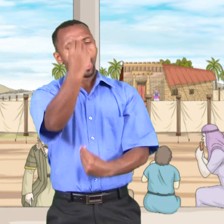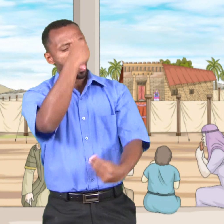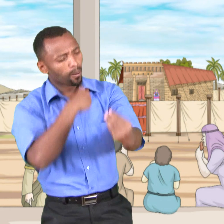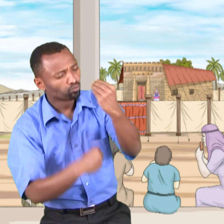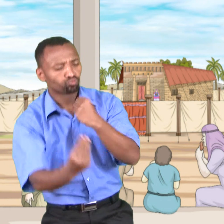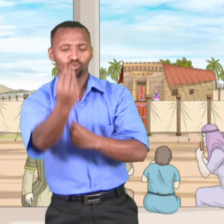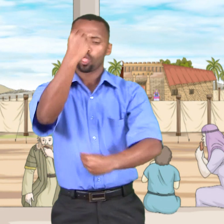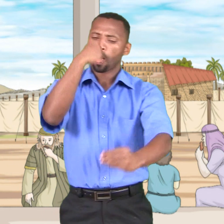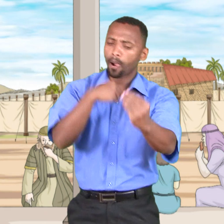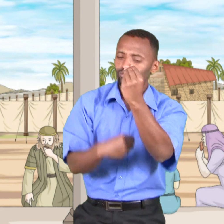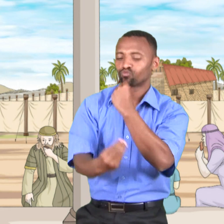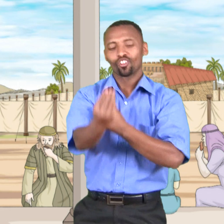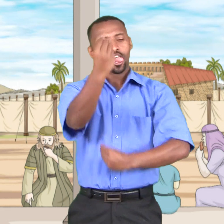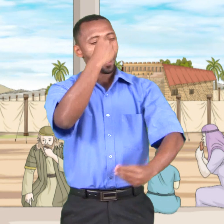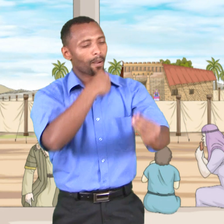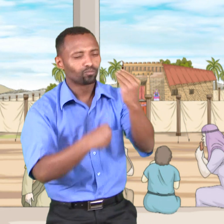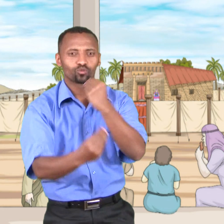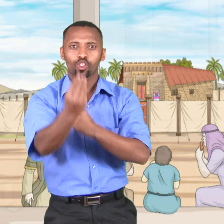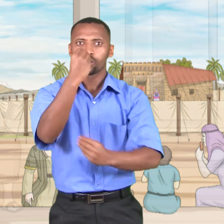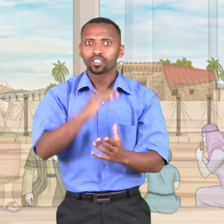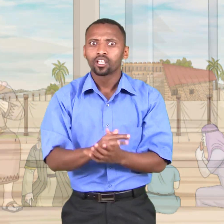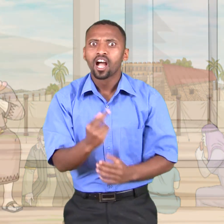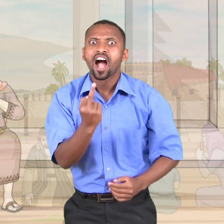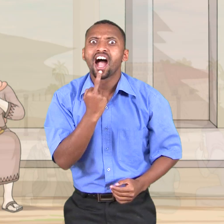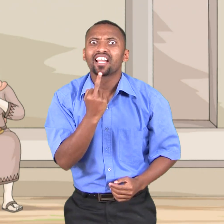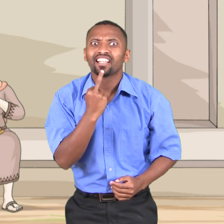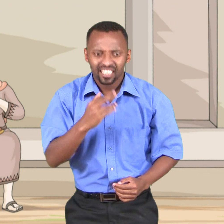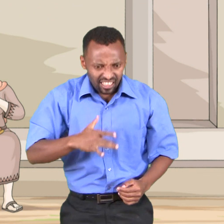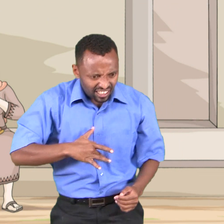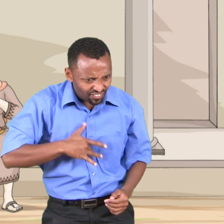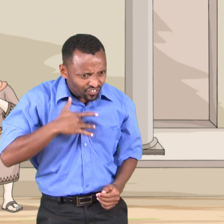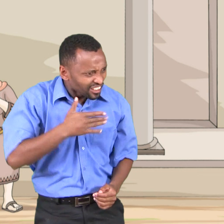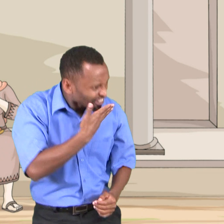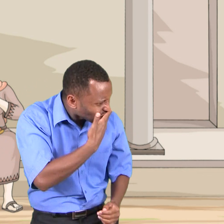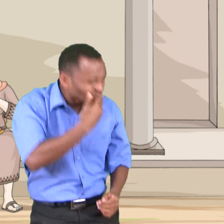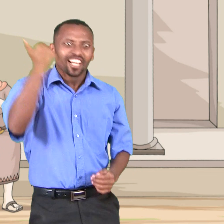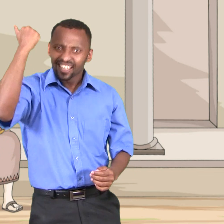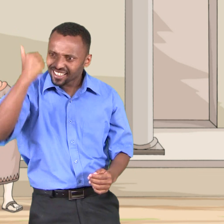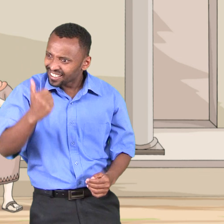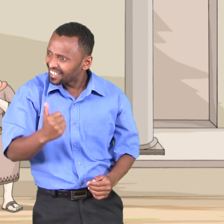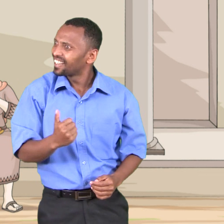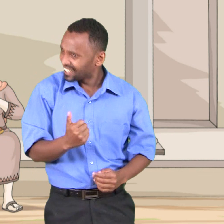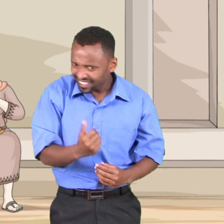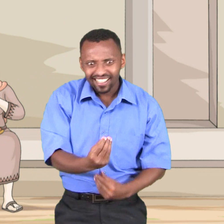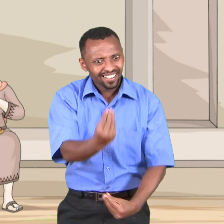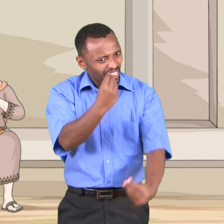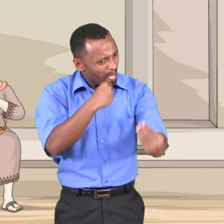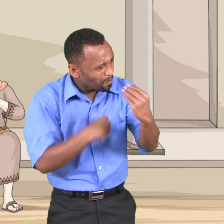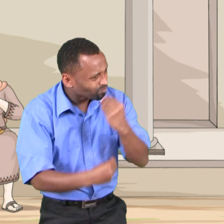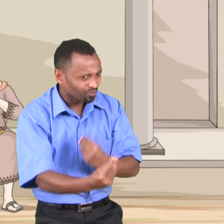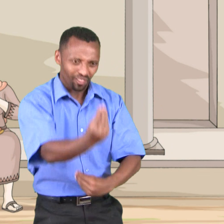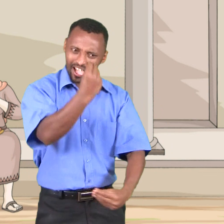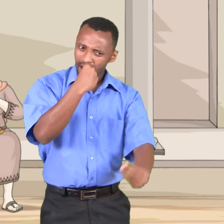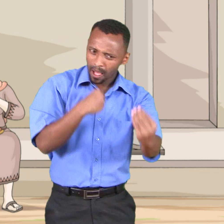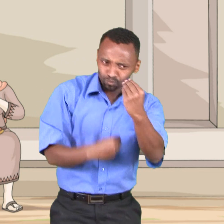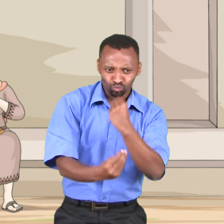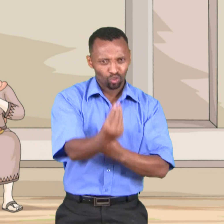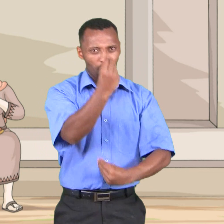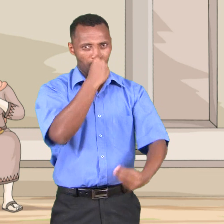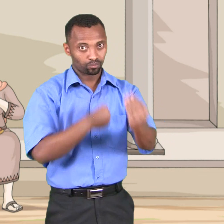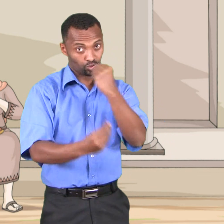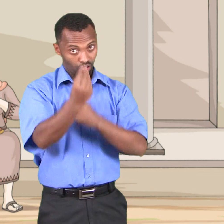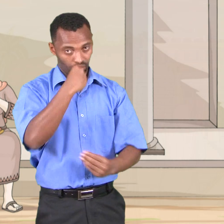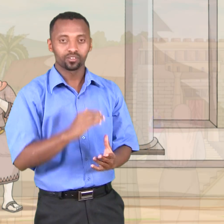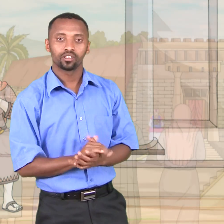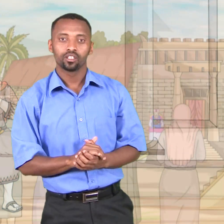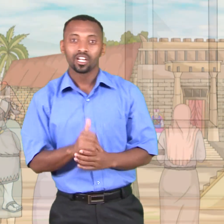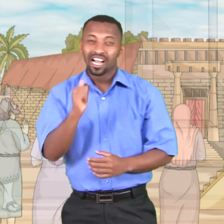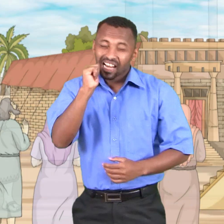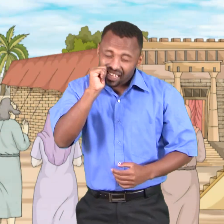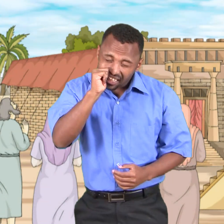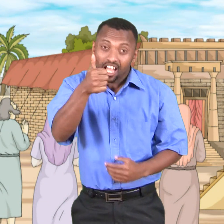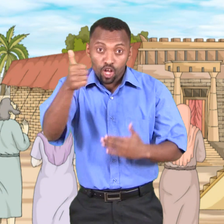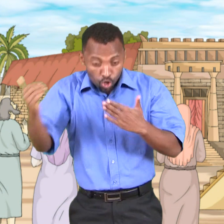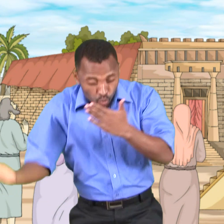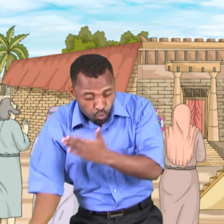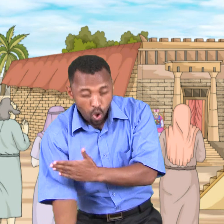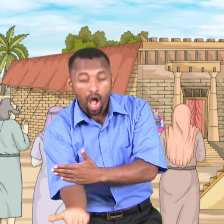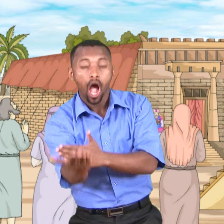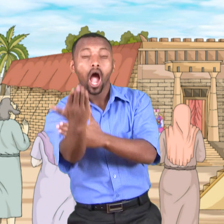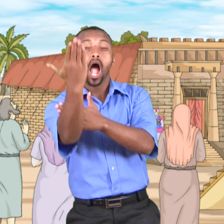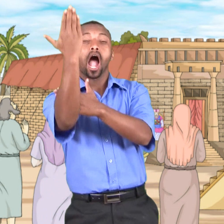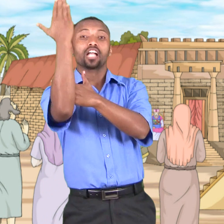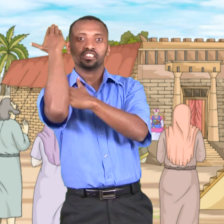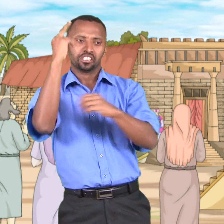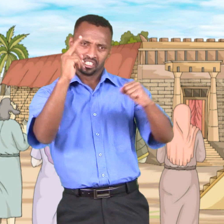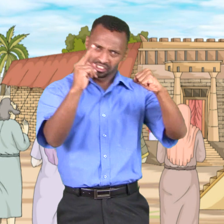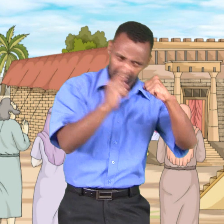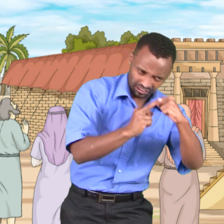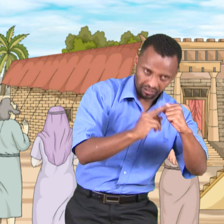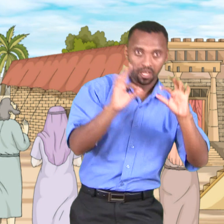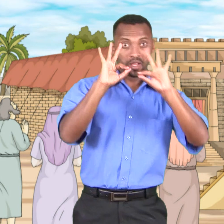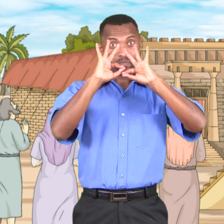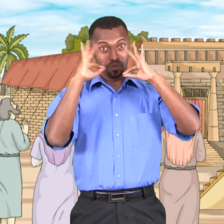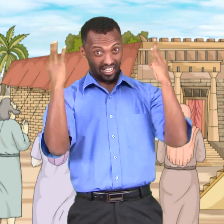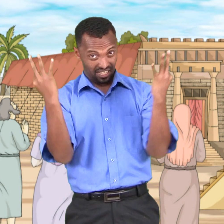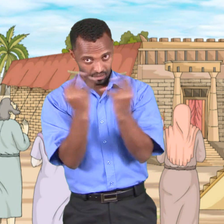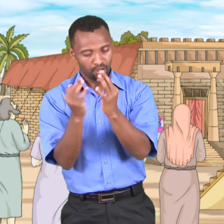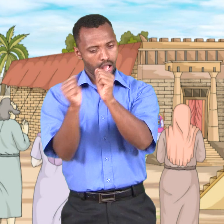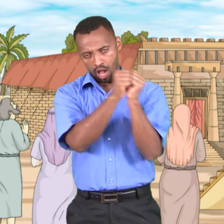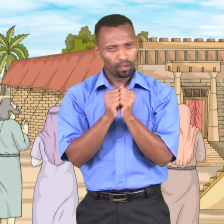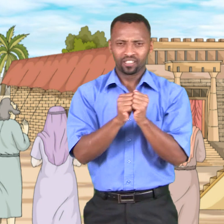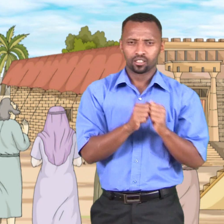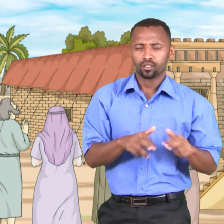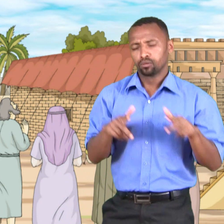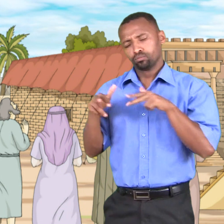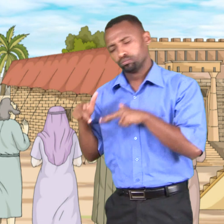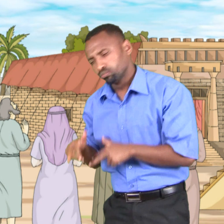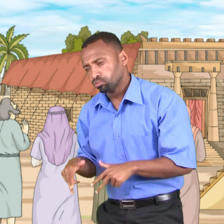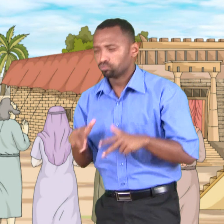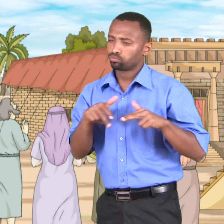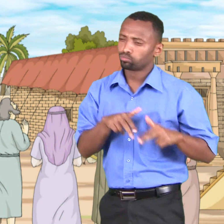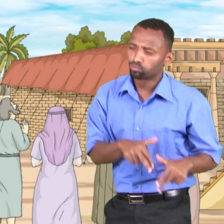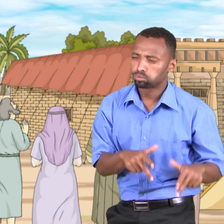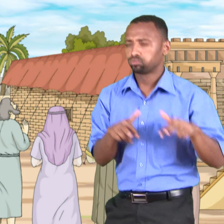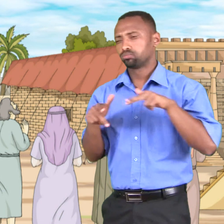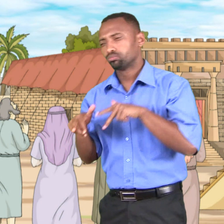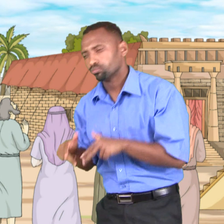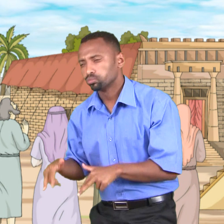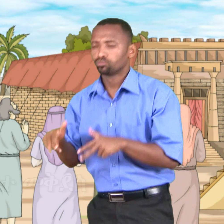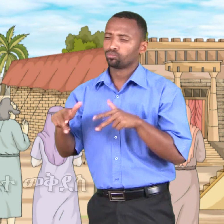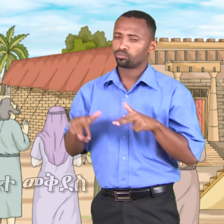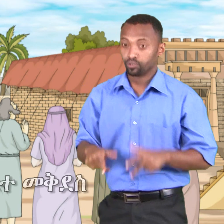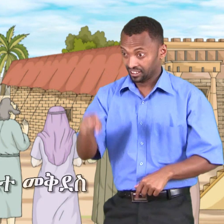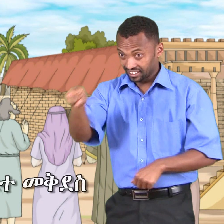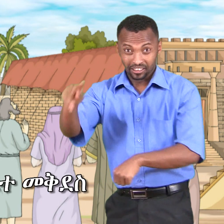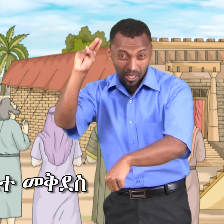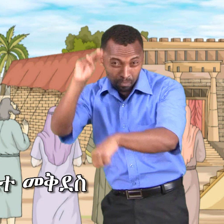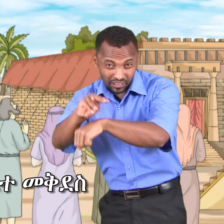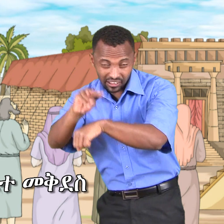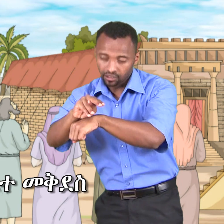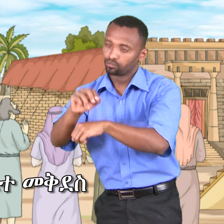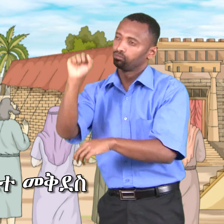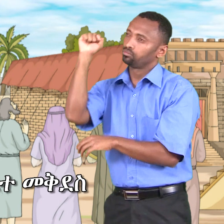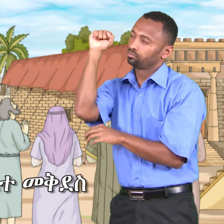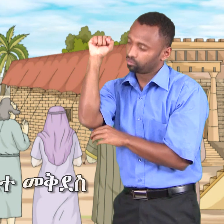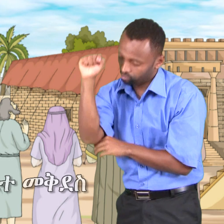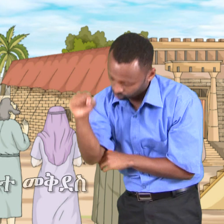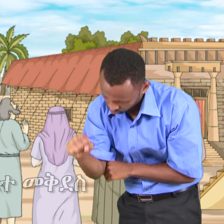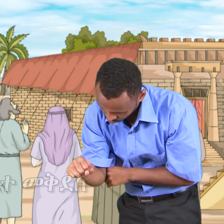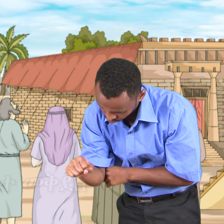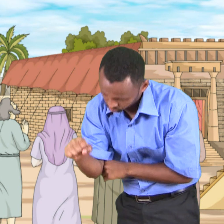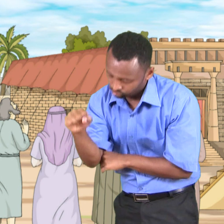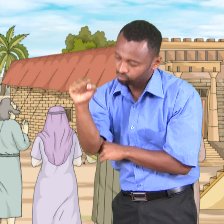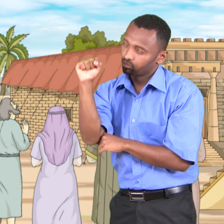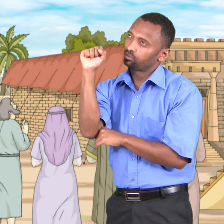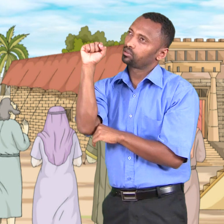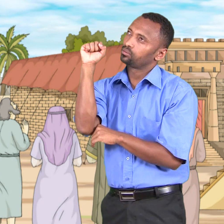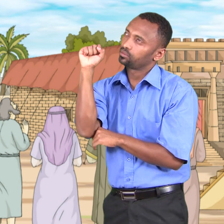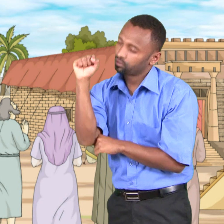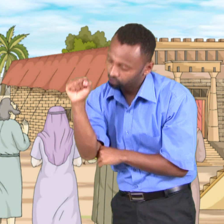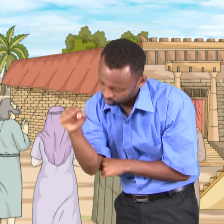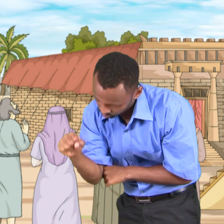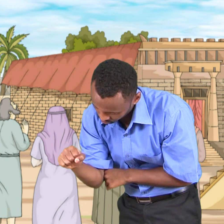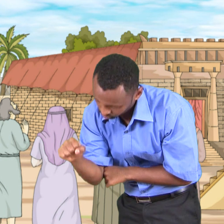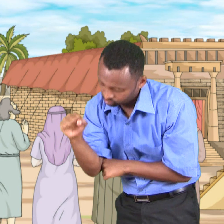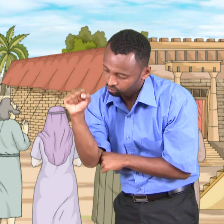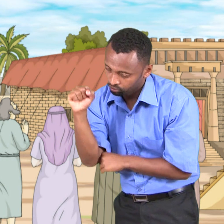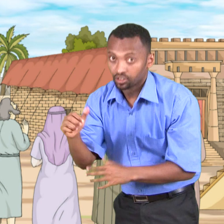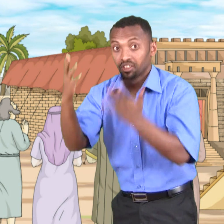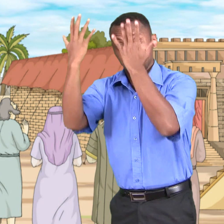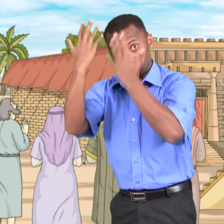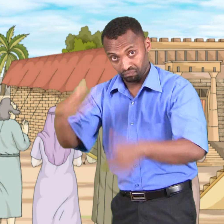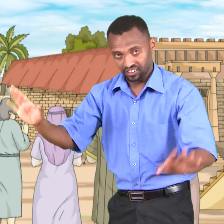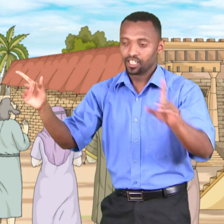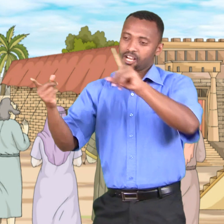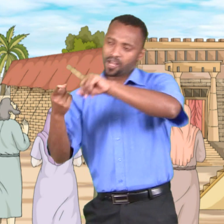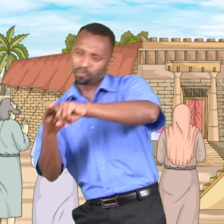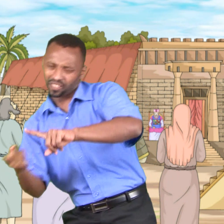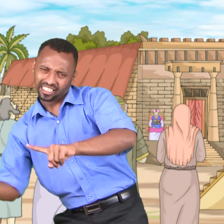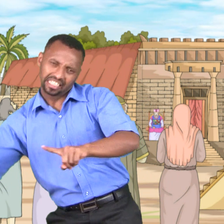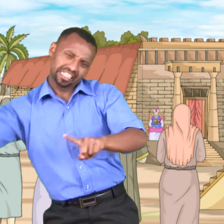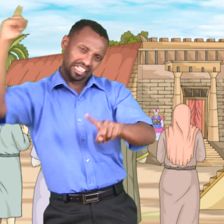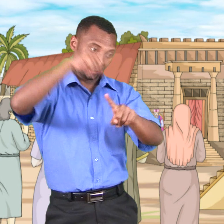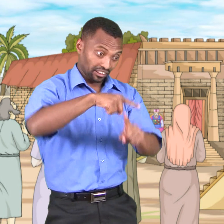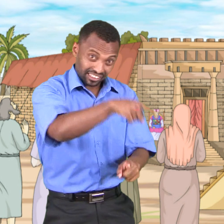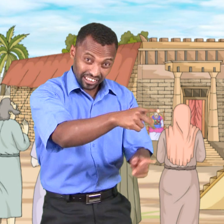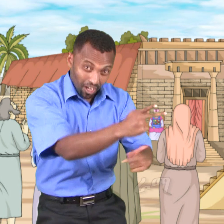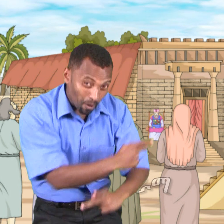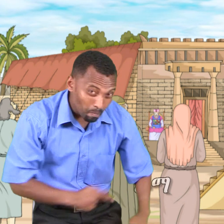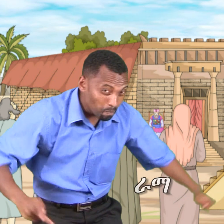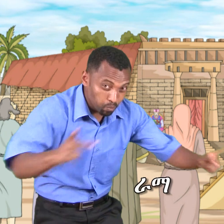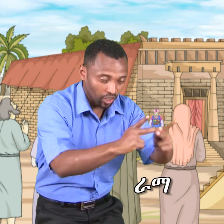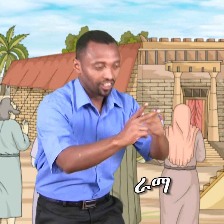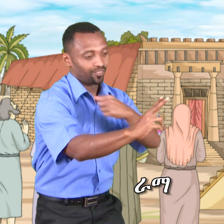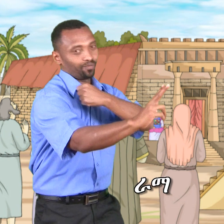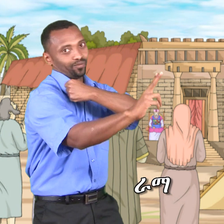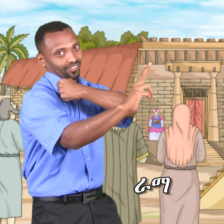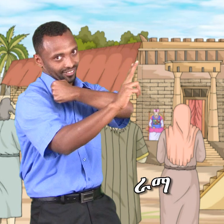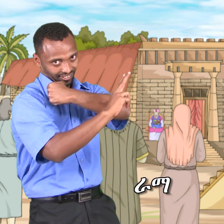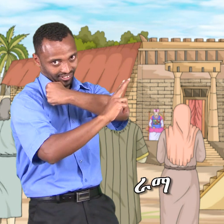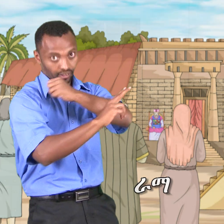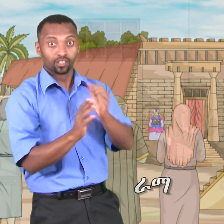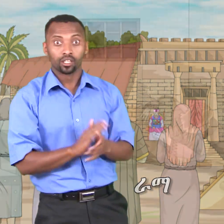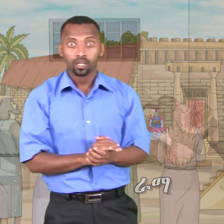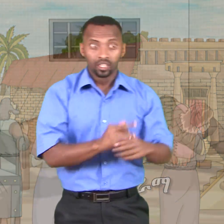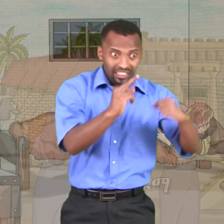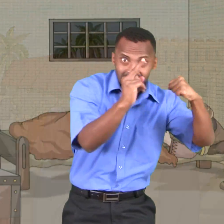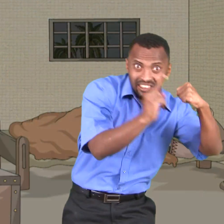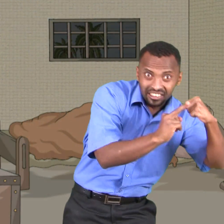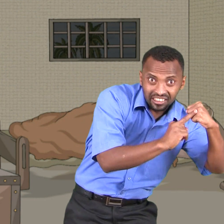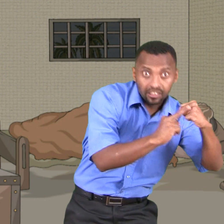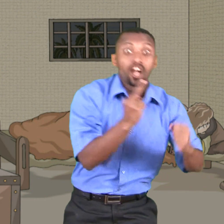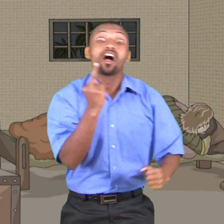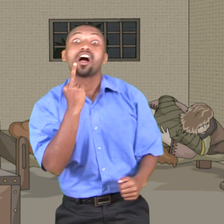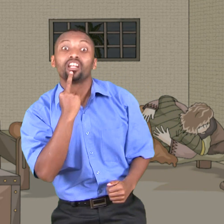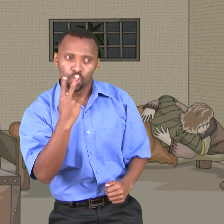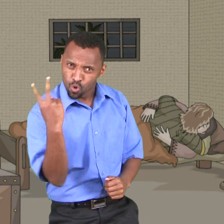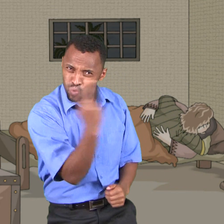Then she went on her way, and she began eating again, and her face was no longer downcast. The next morning Elkanah and Hannah got up early to bow in worship before the LORD, and then returned home to Ramah.